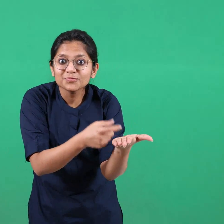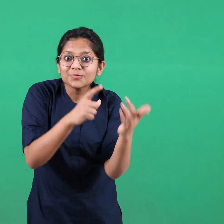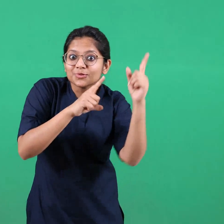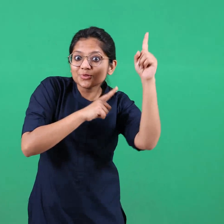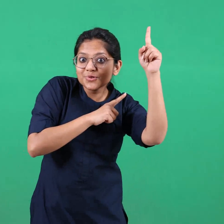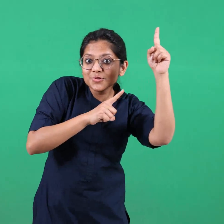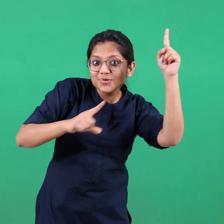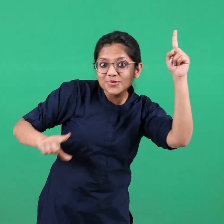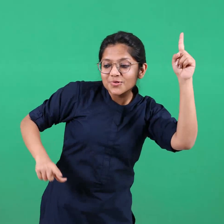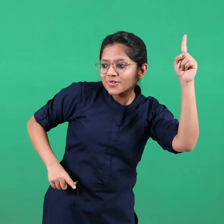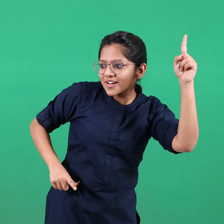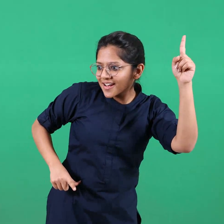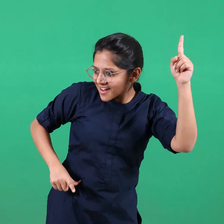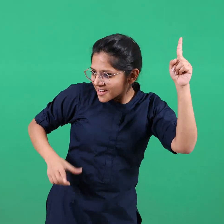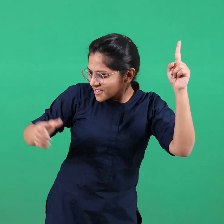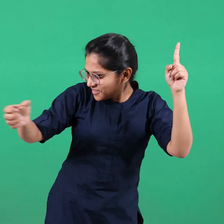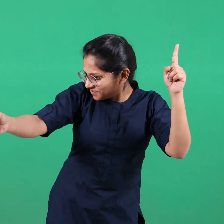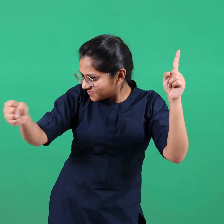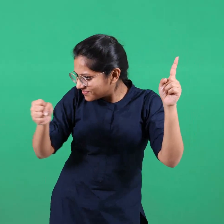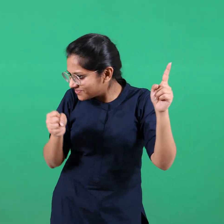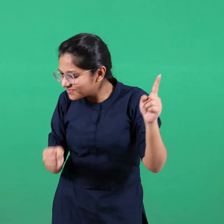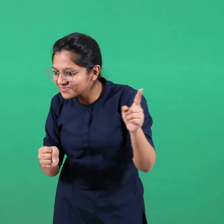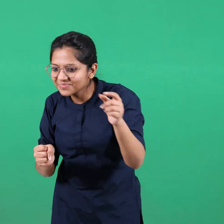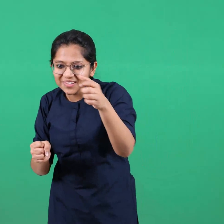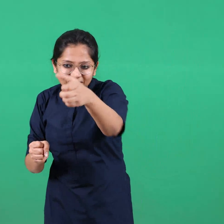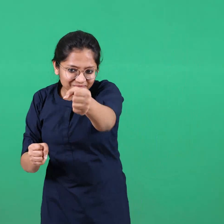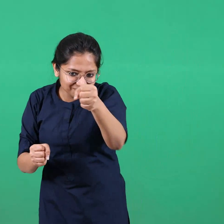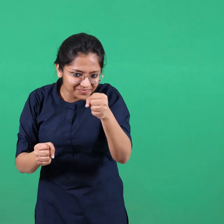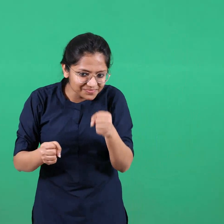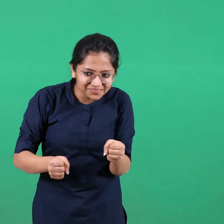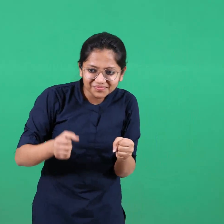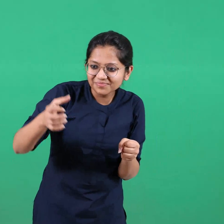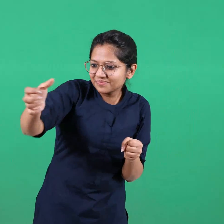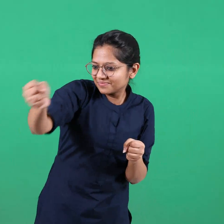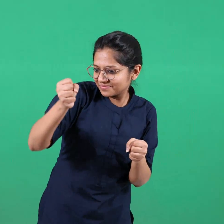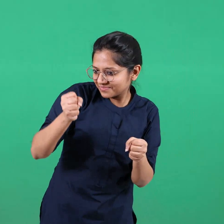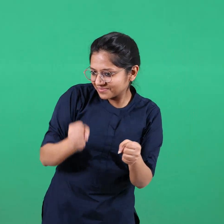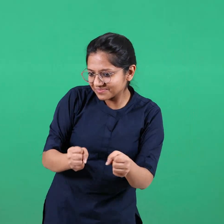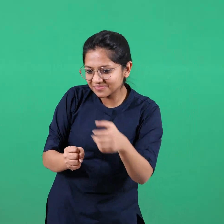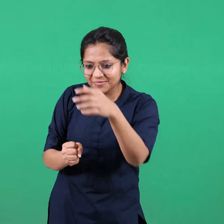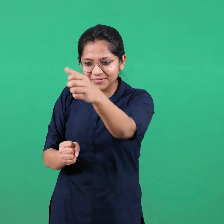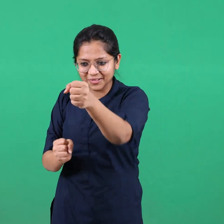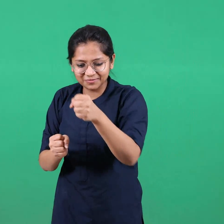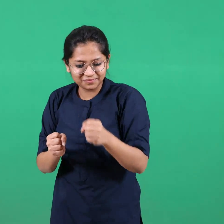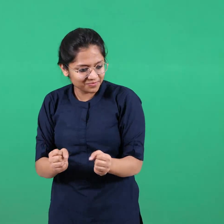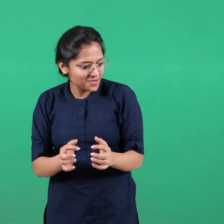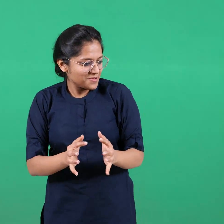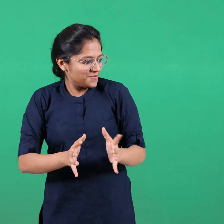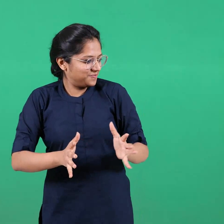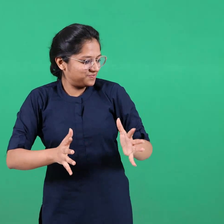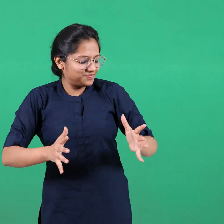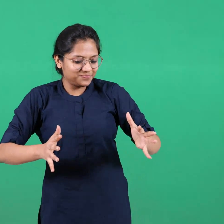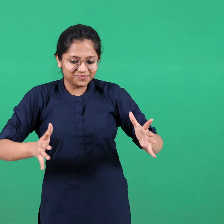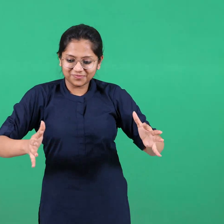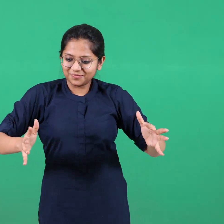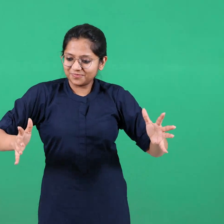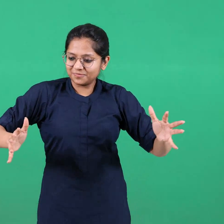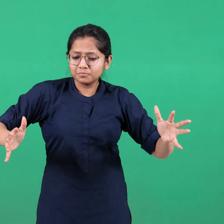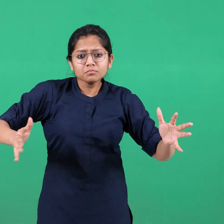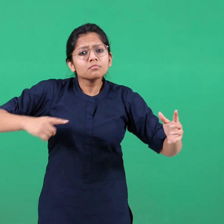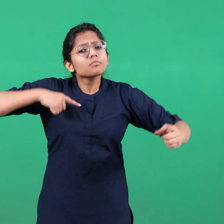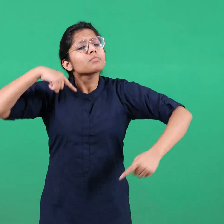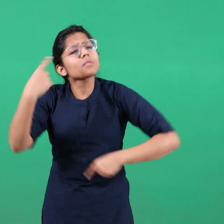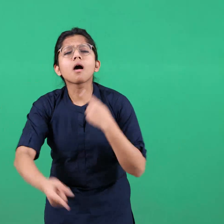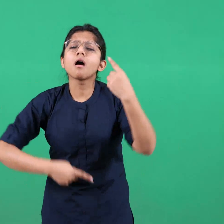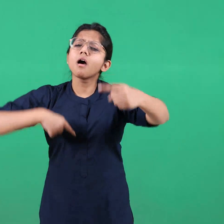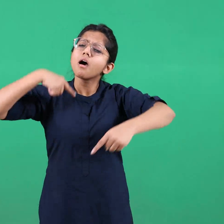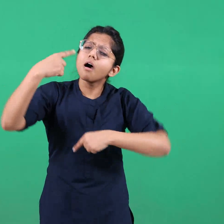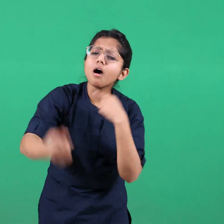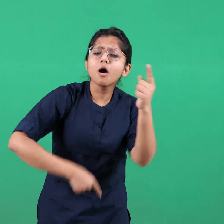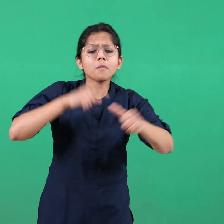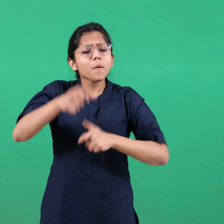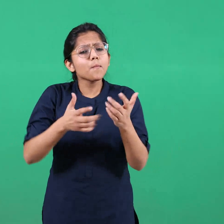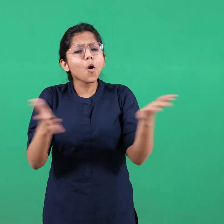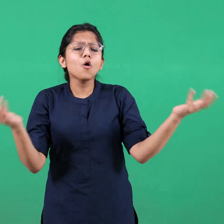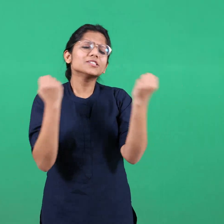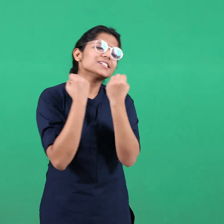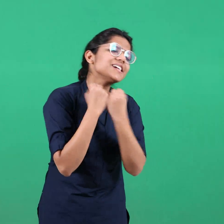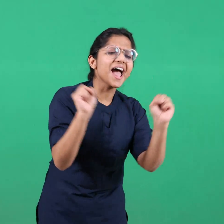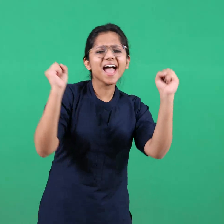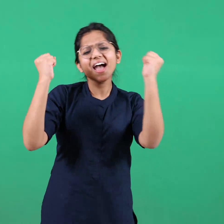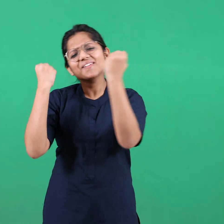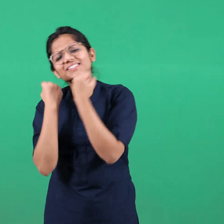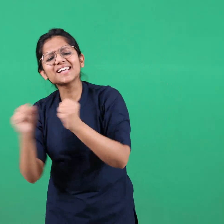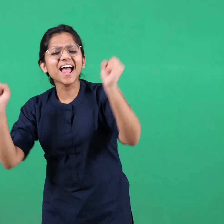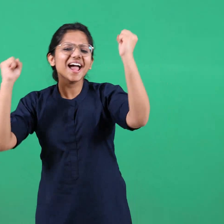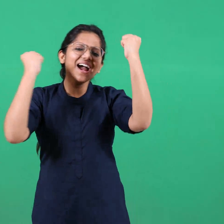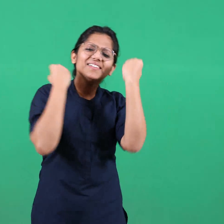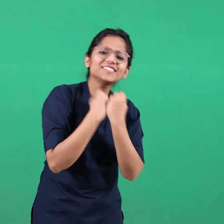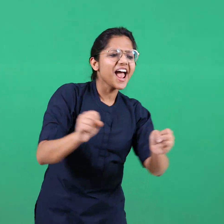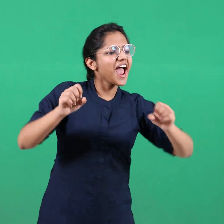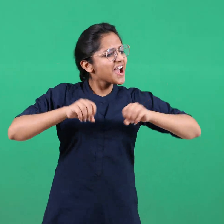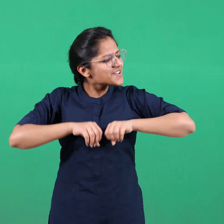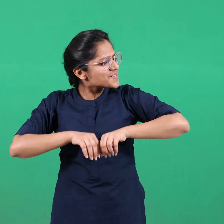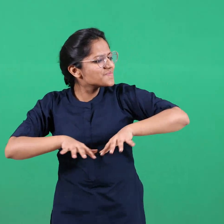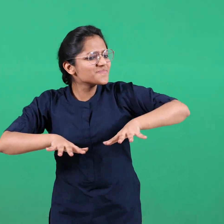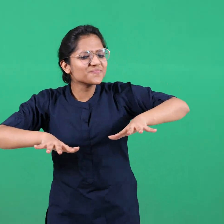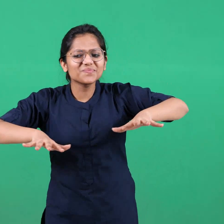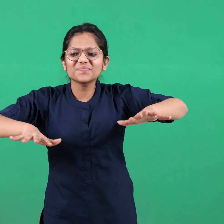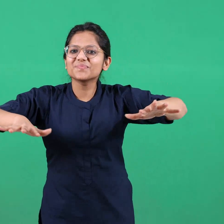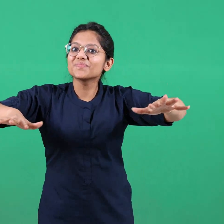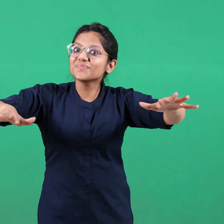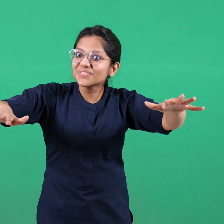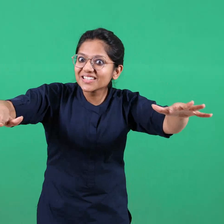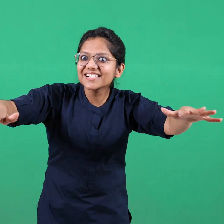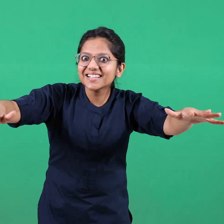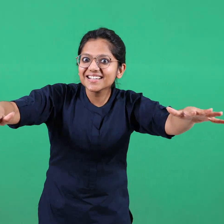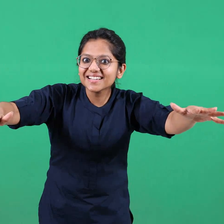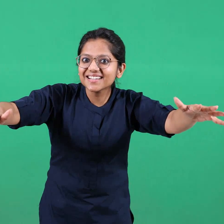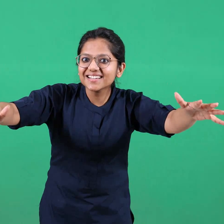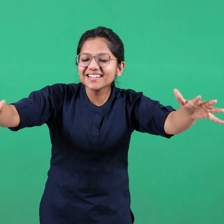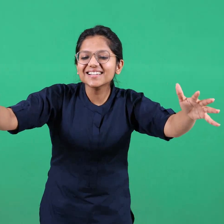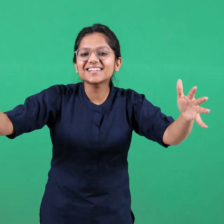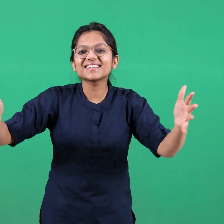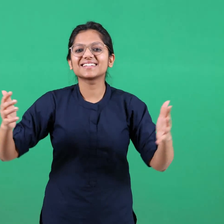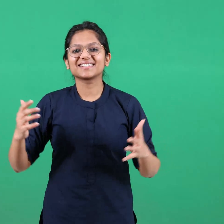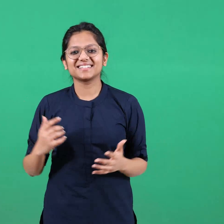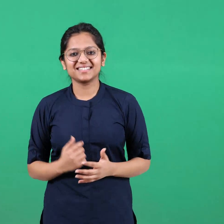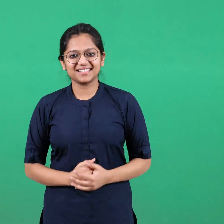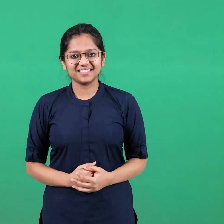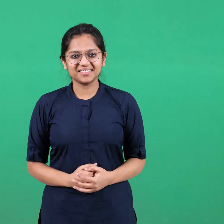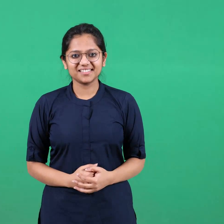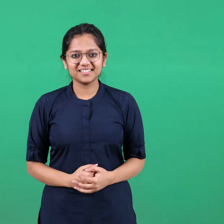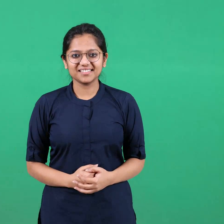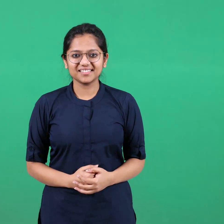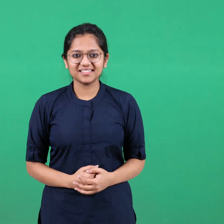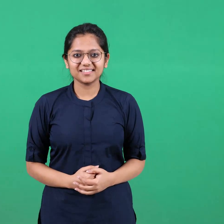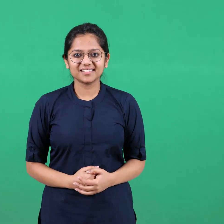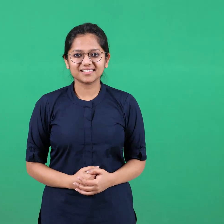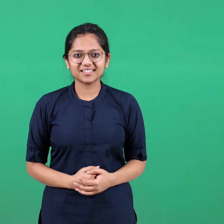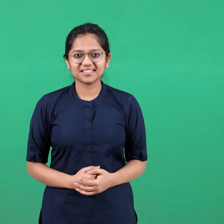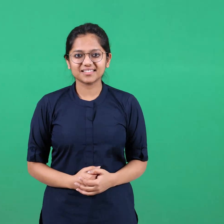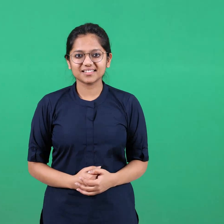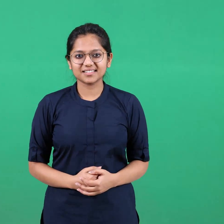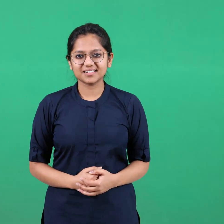And the Lord added to their number daily those who were being saved.